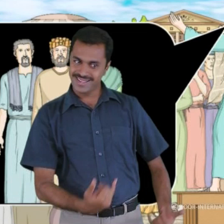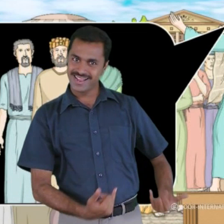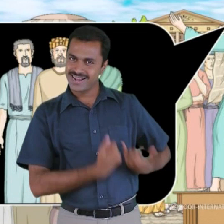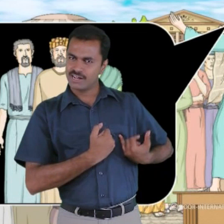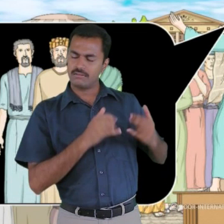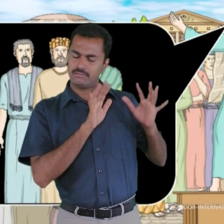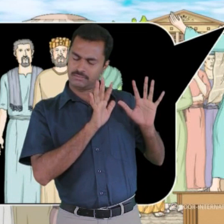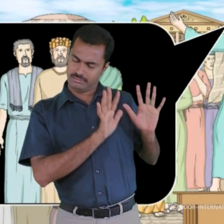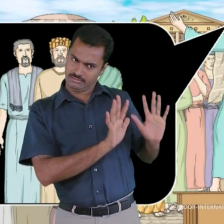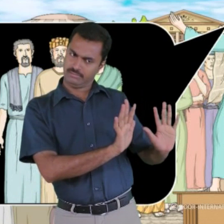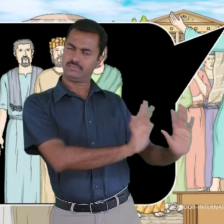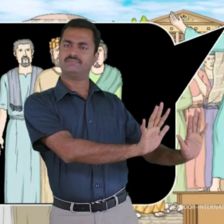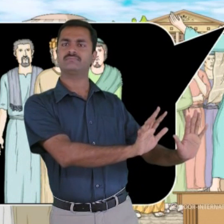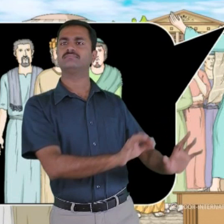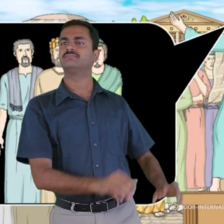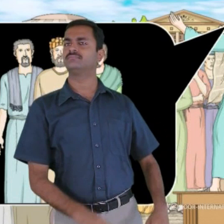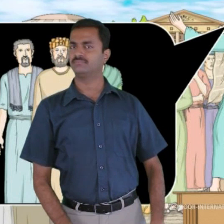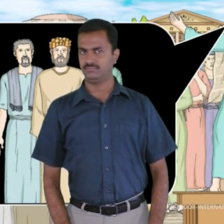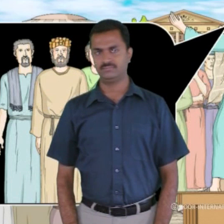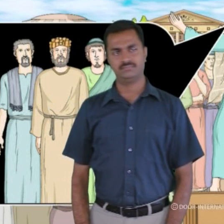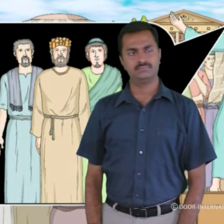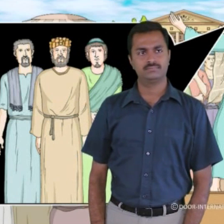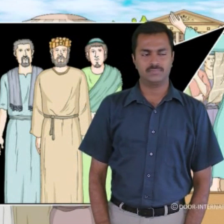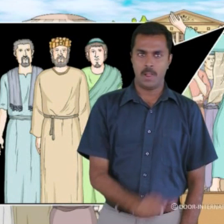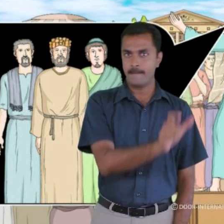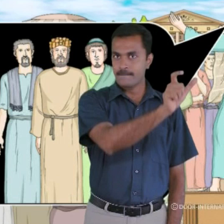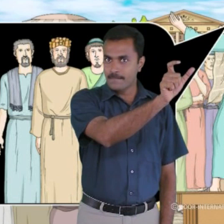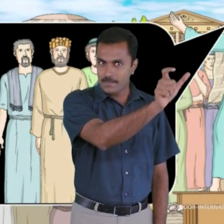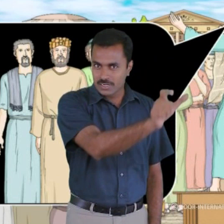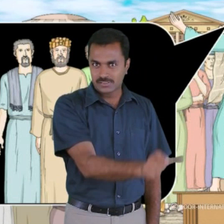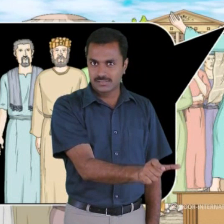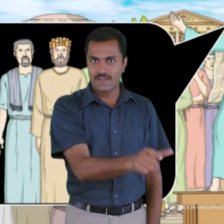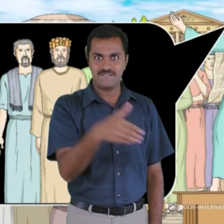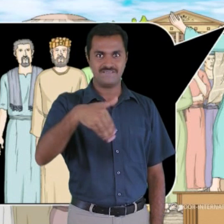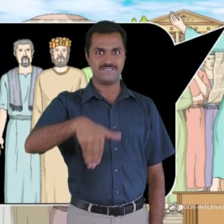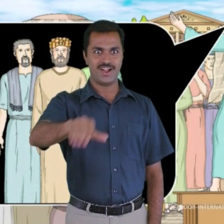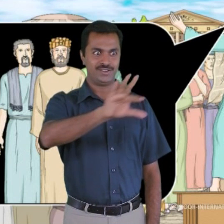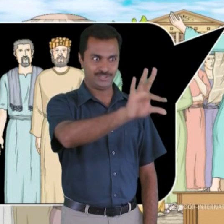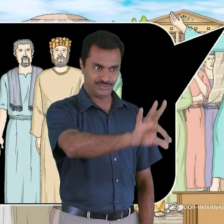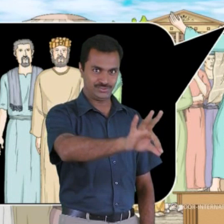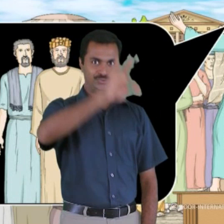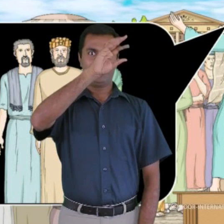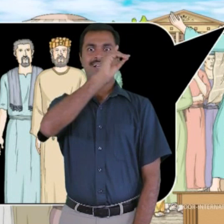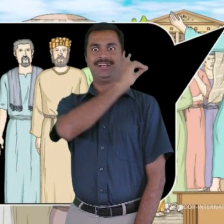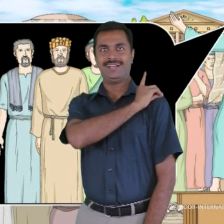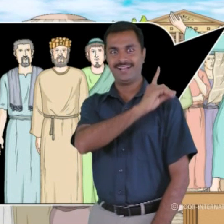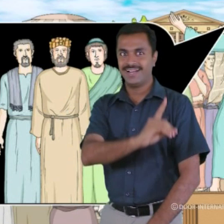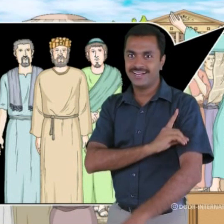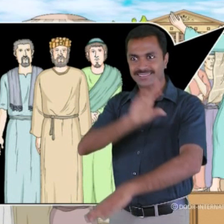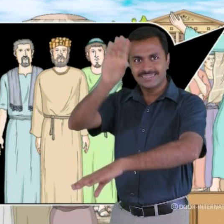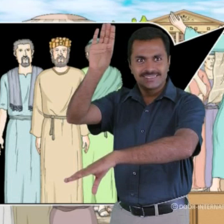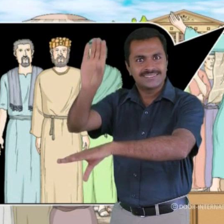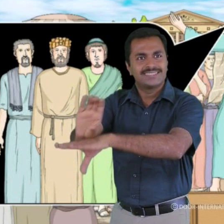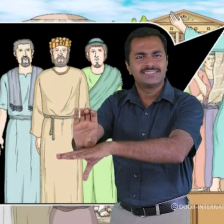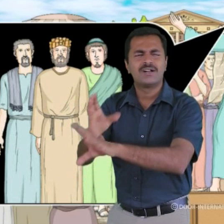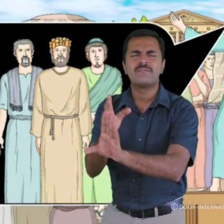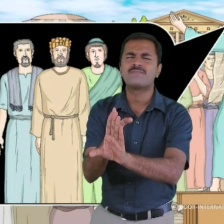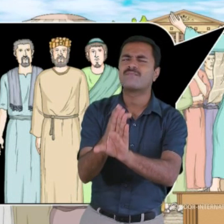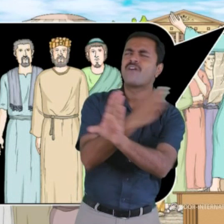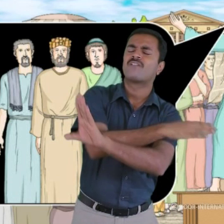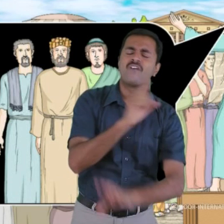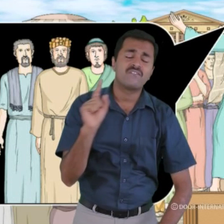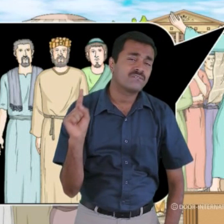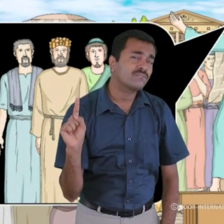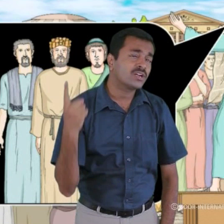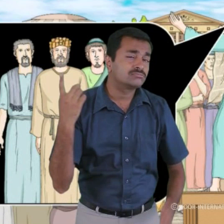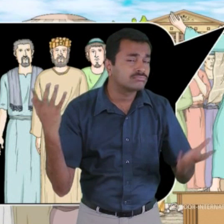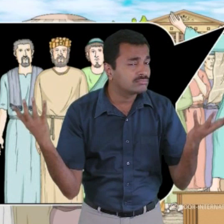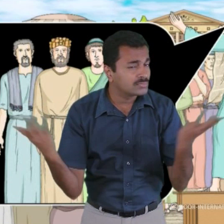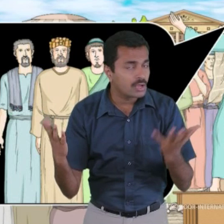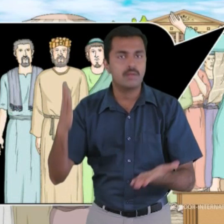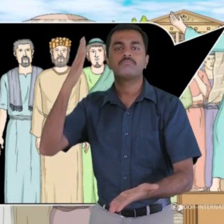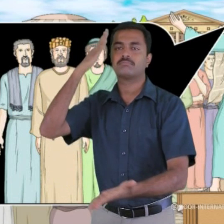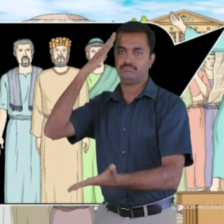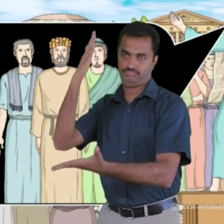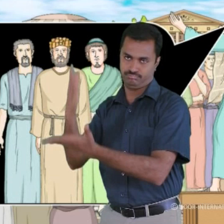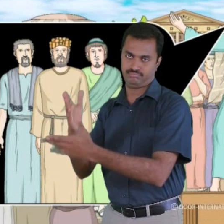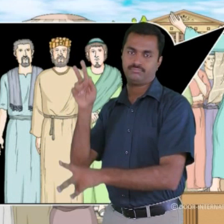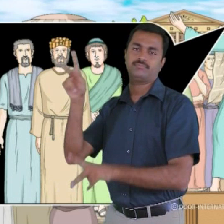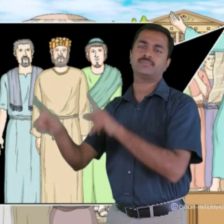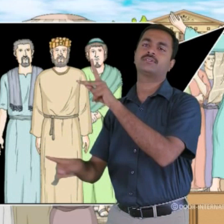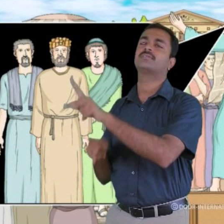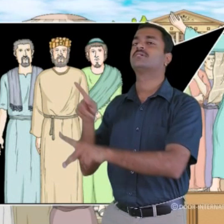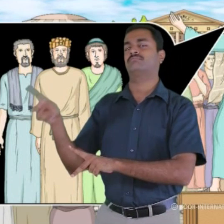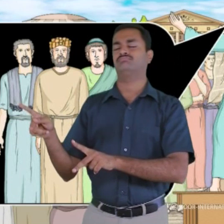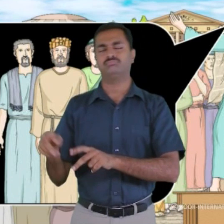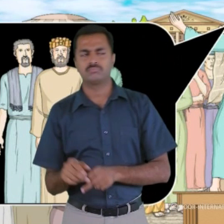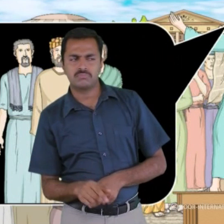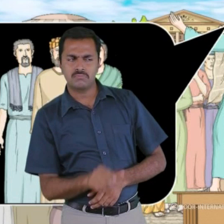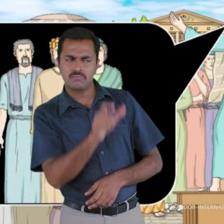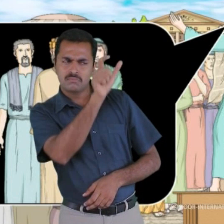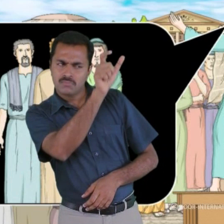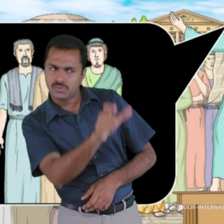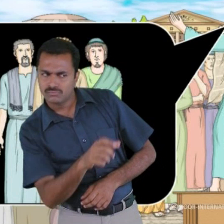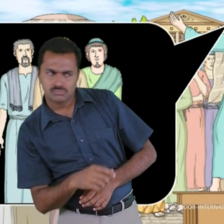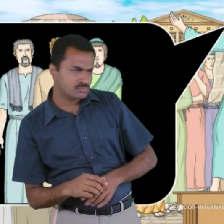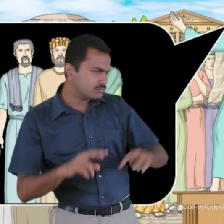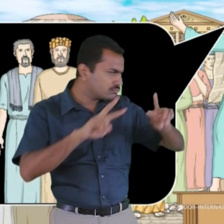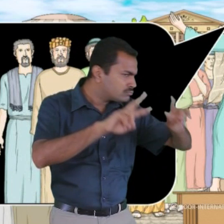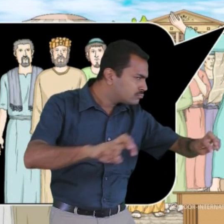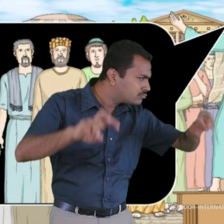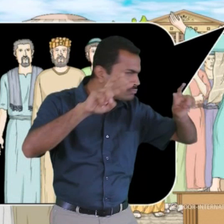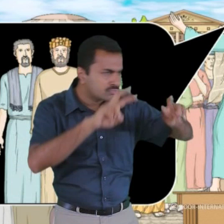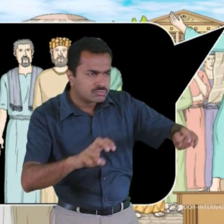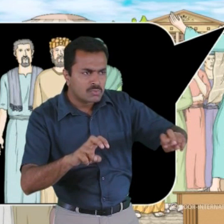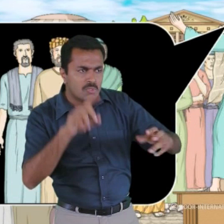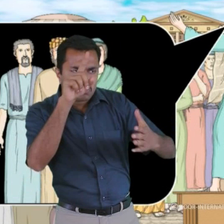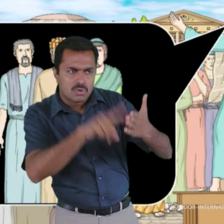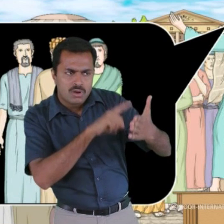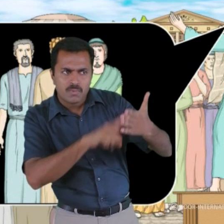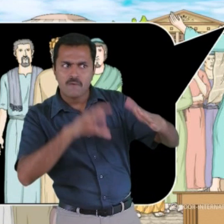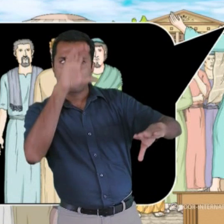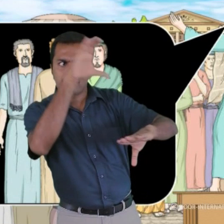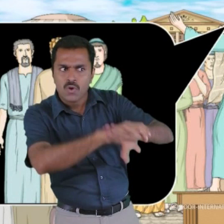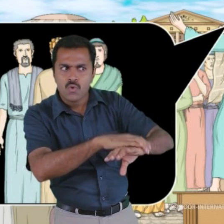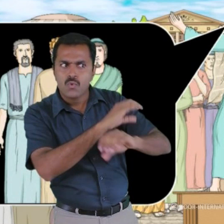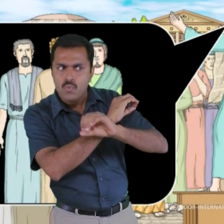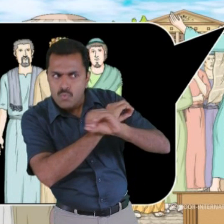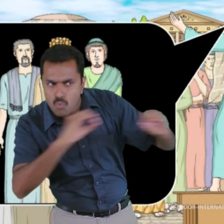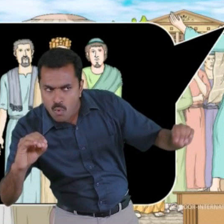Additionally, they must first be tested.